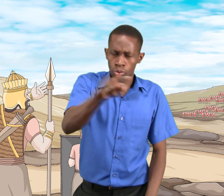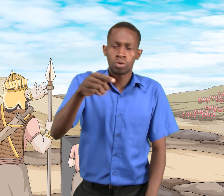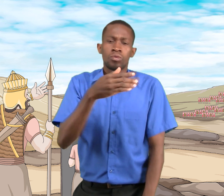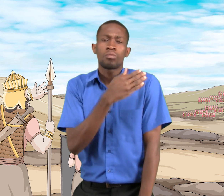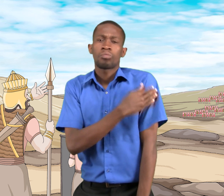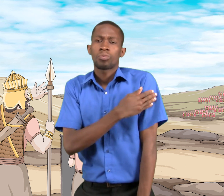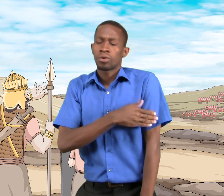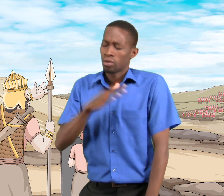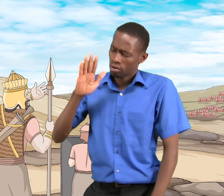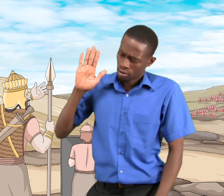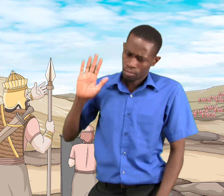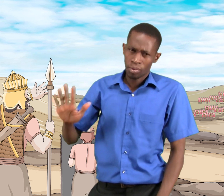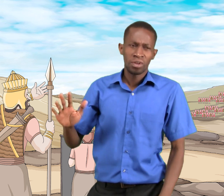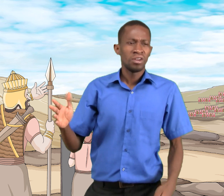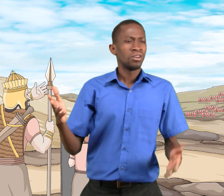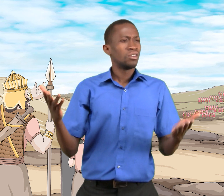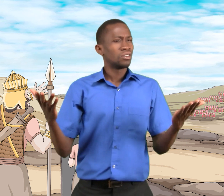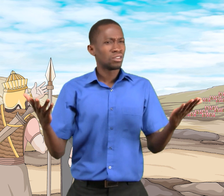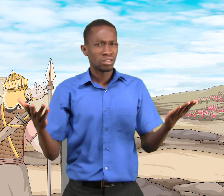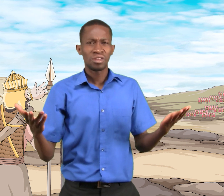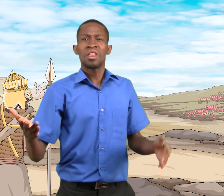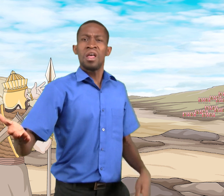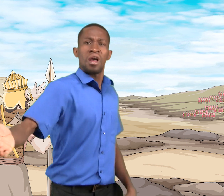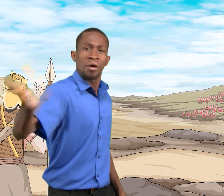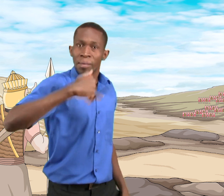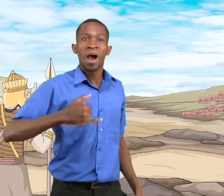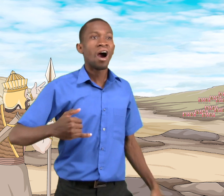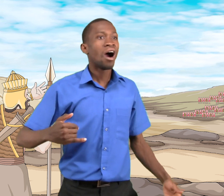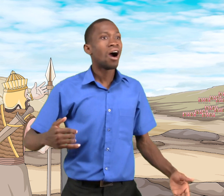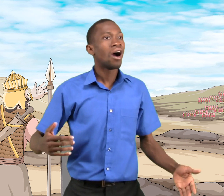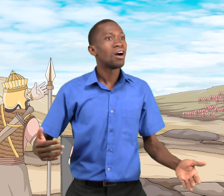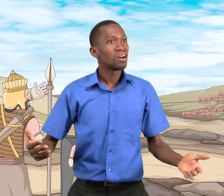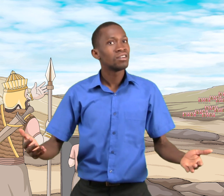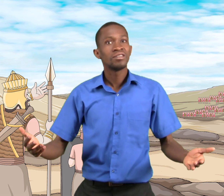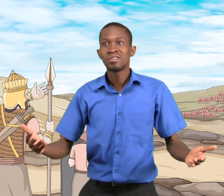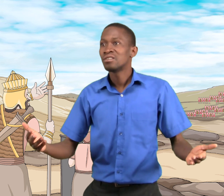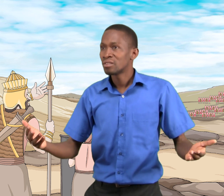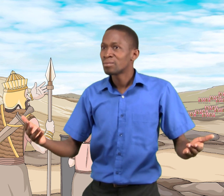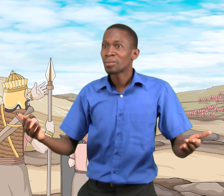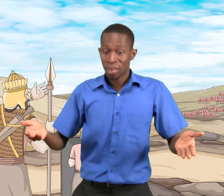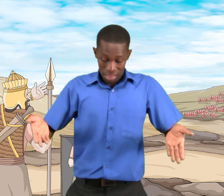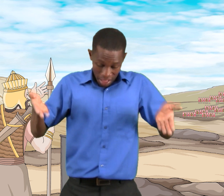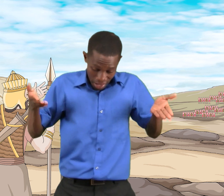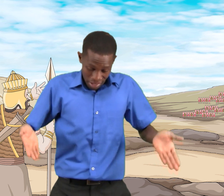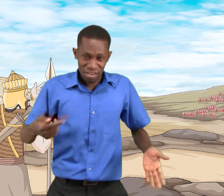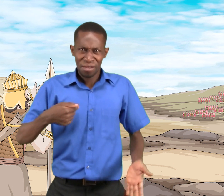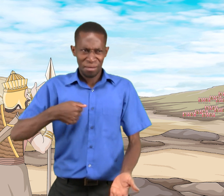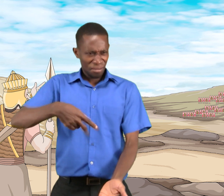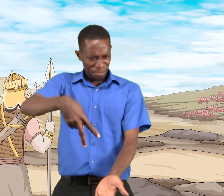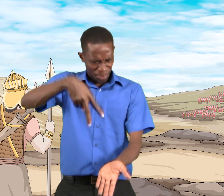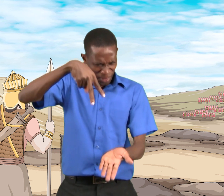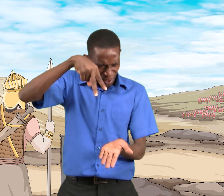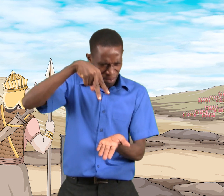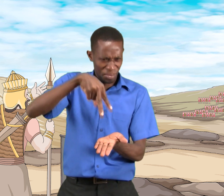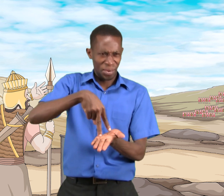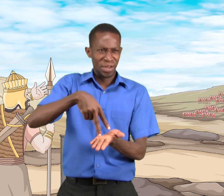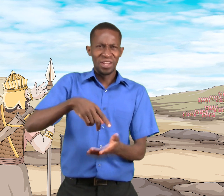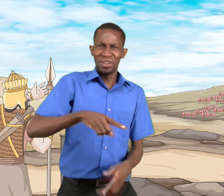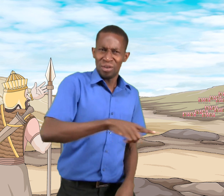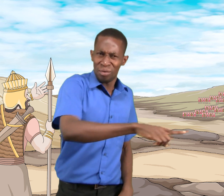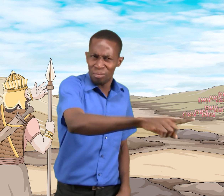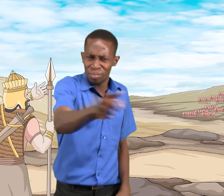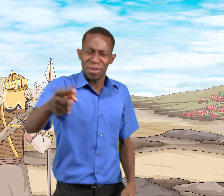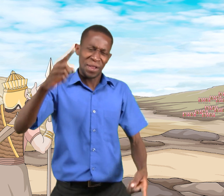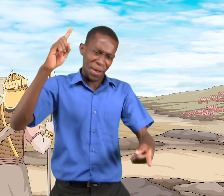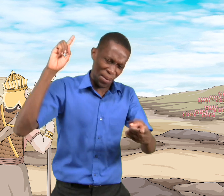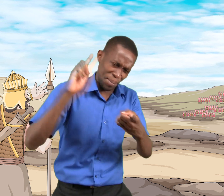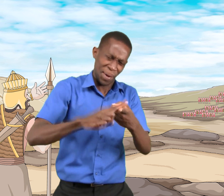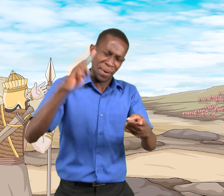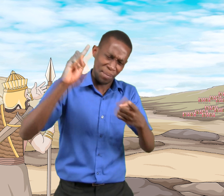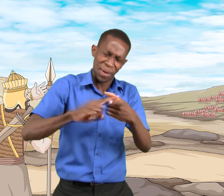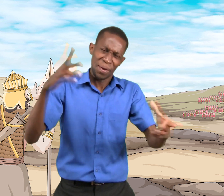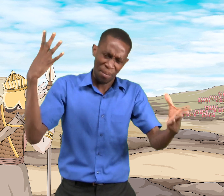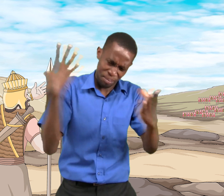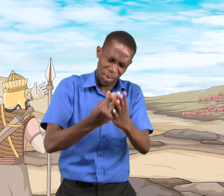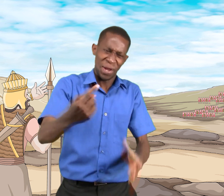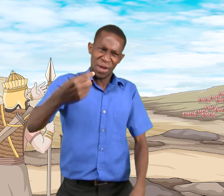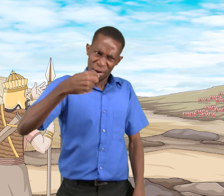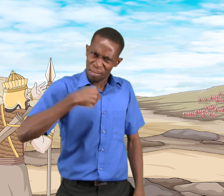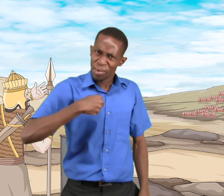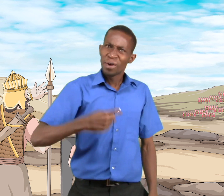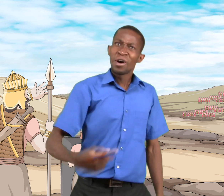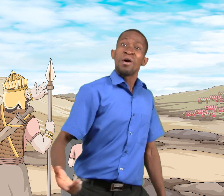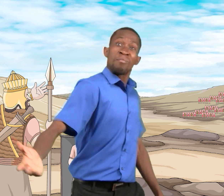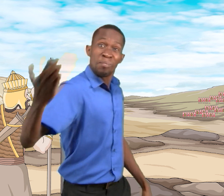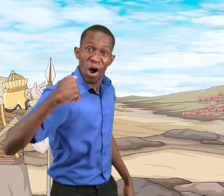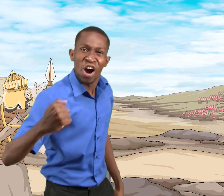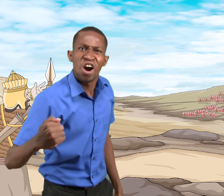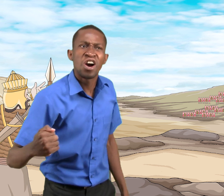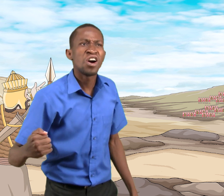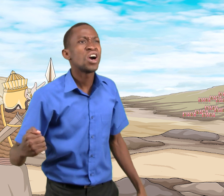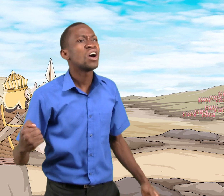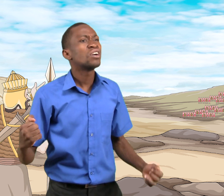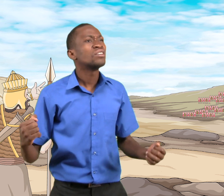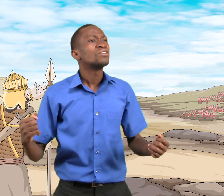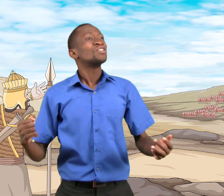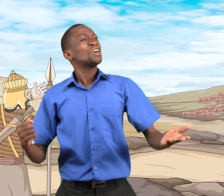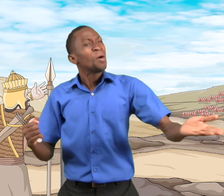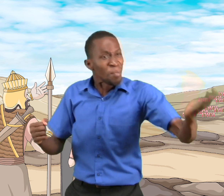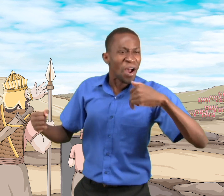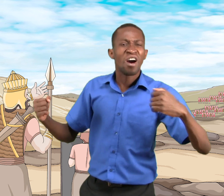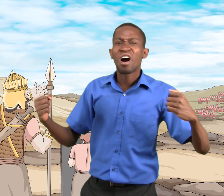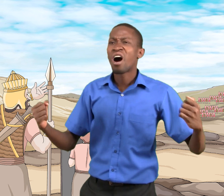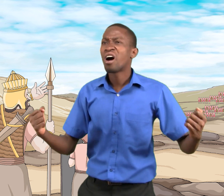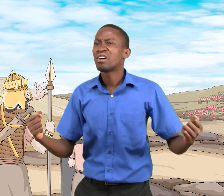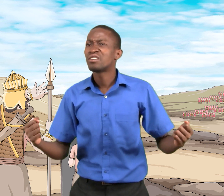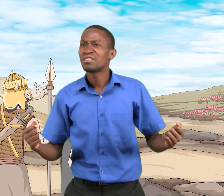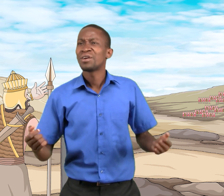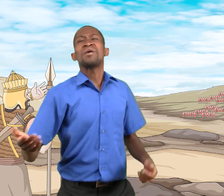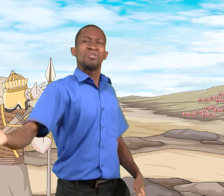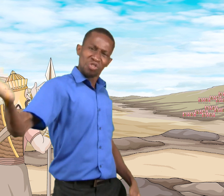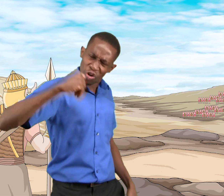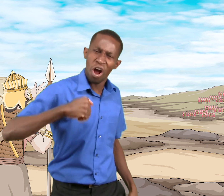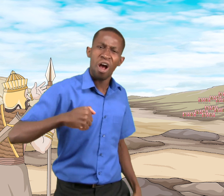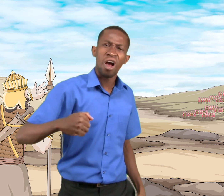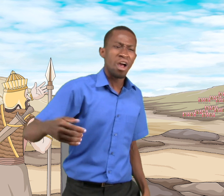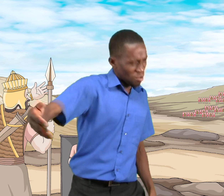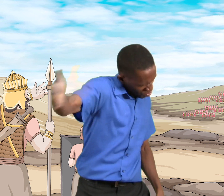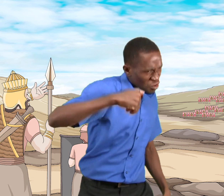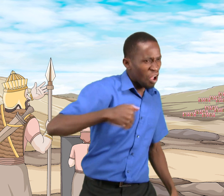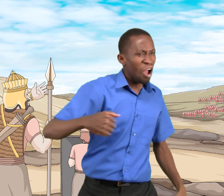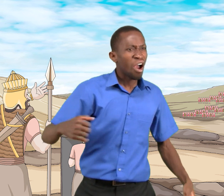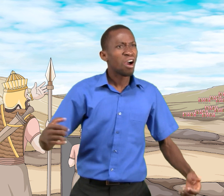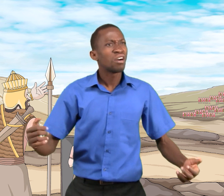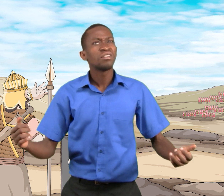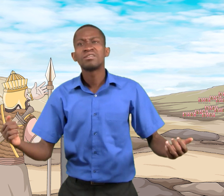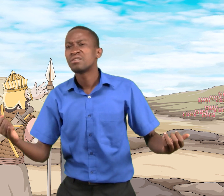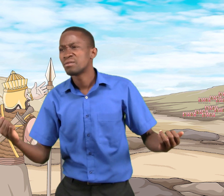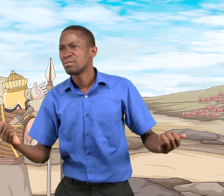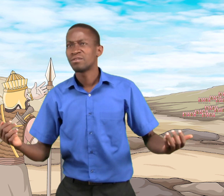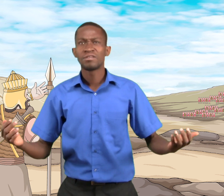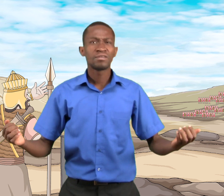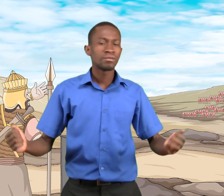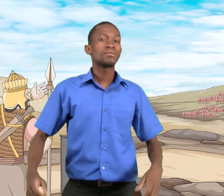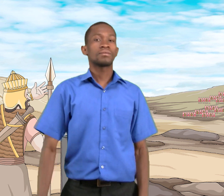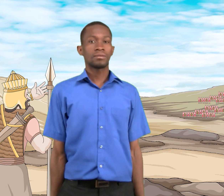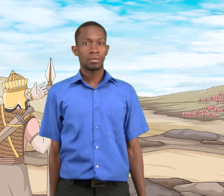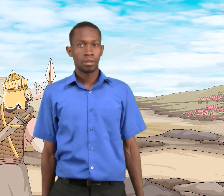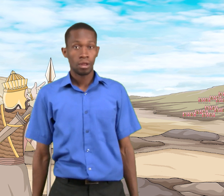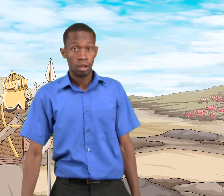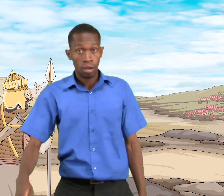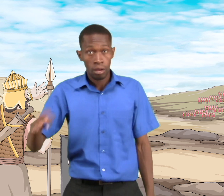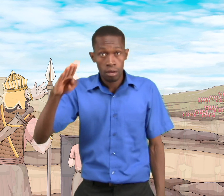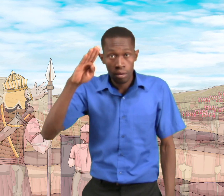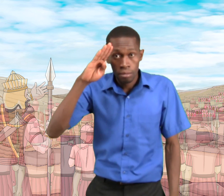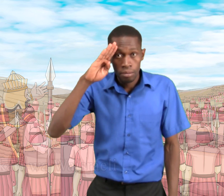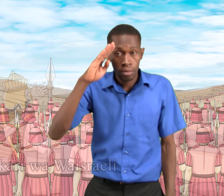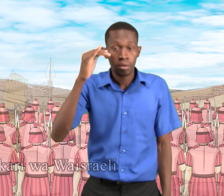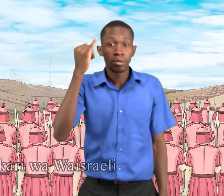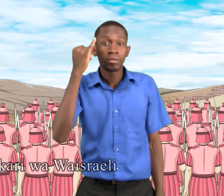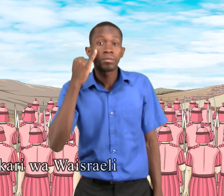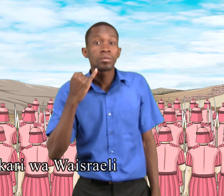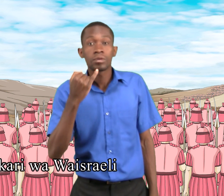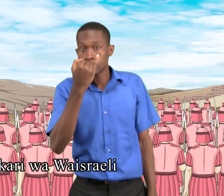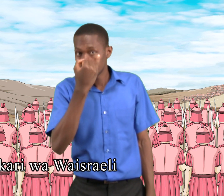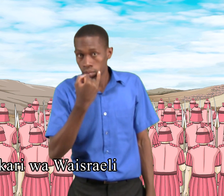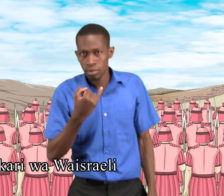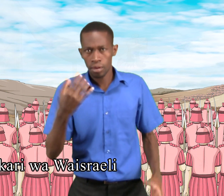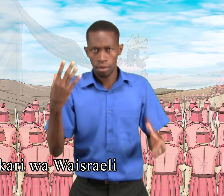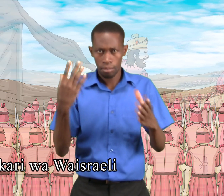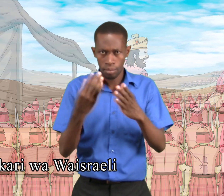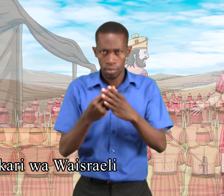Then the Philistine said, “I defy the ranks of Israel this day! Give me a man to fight!”